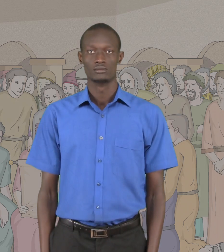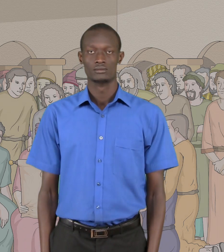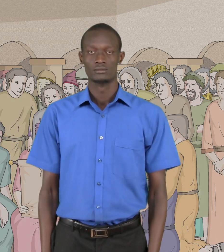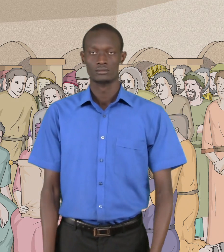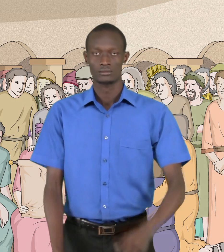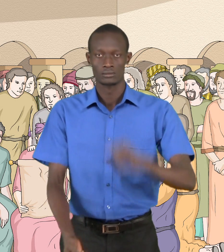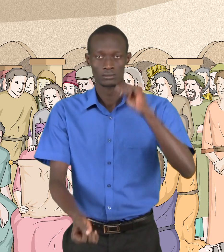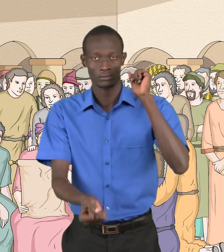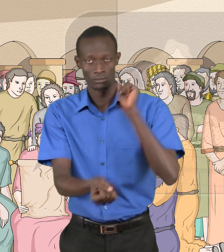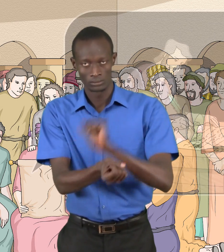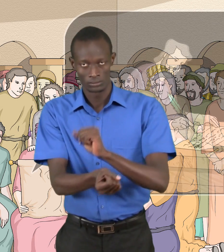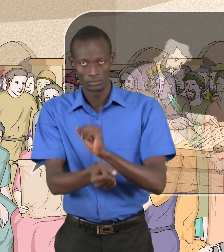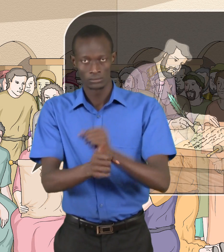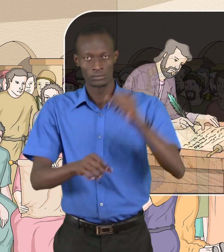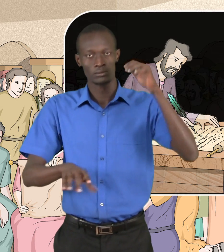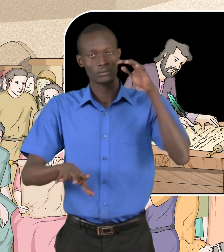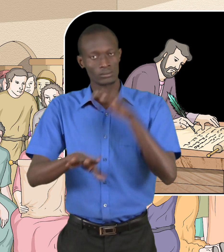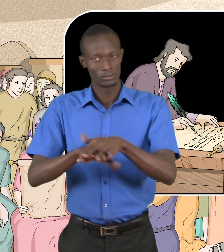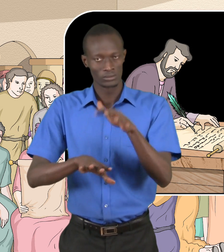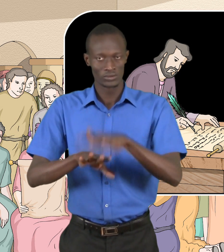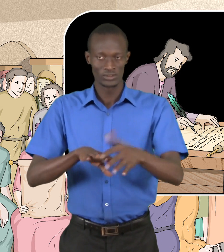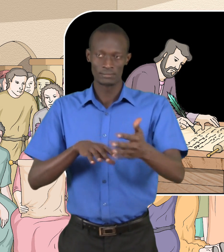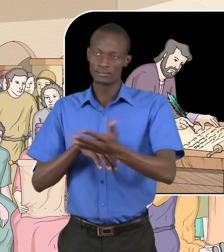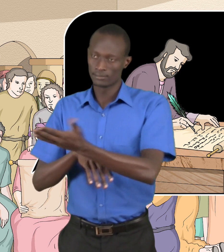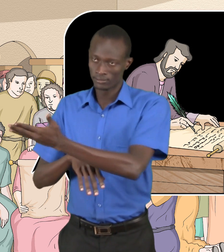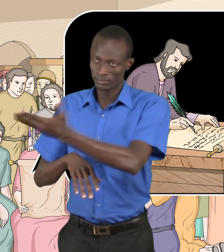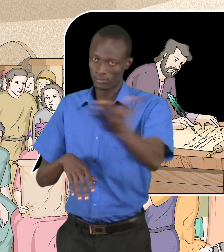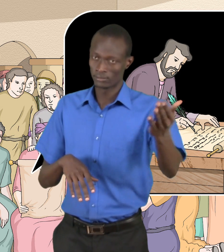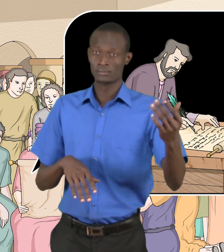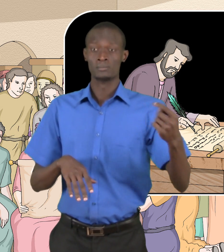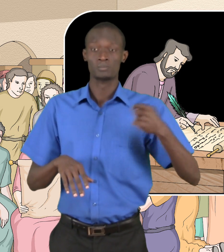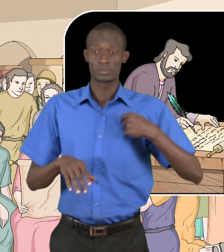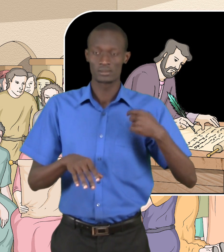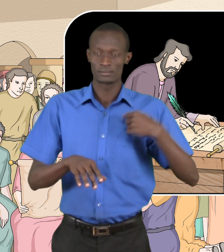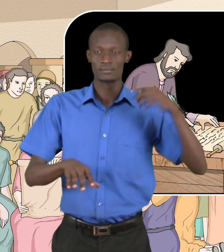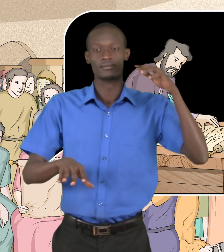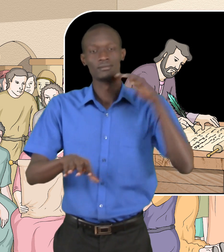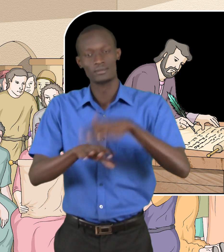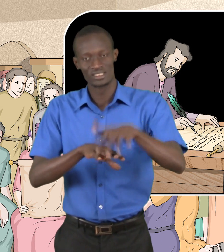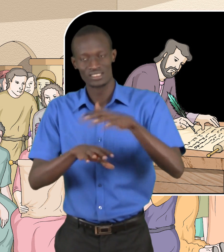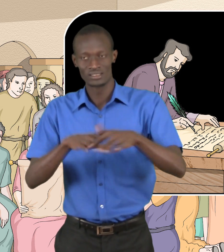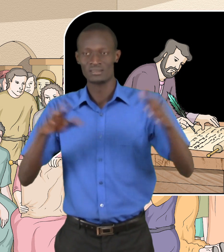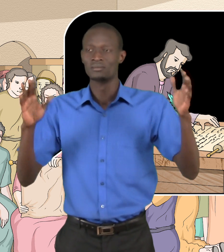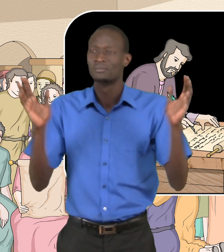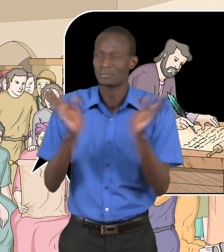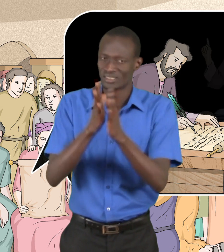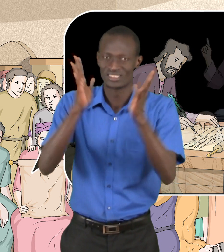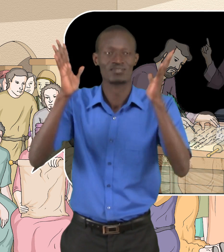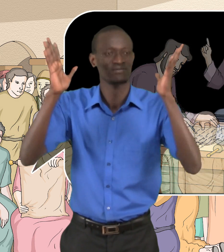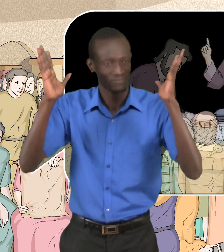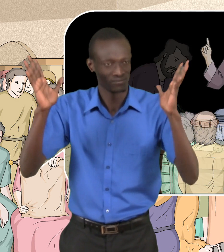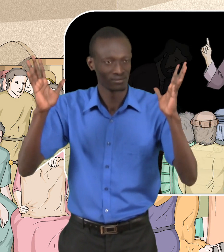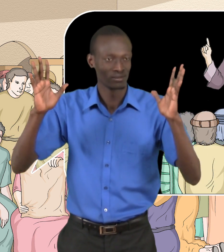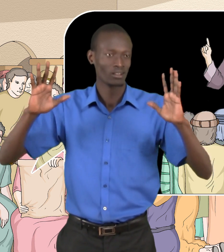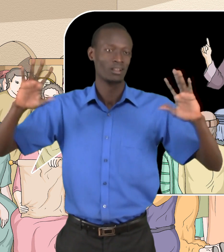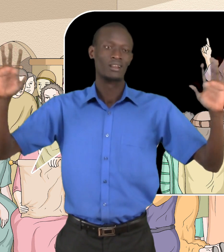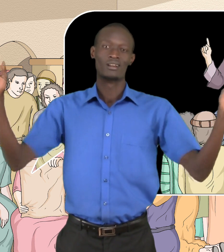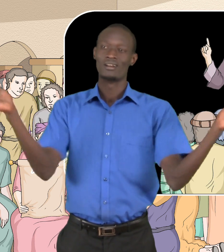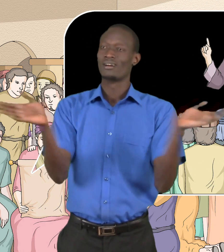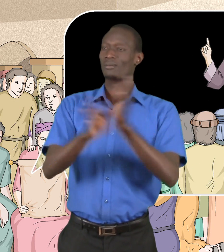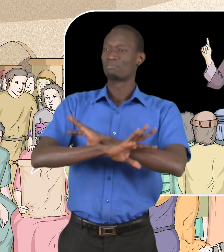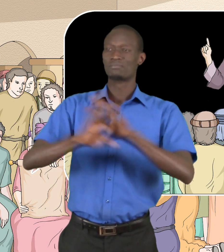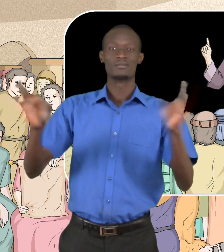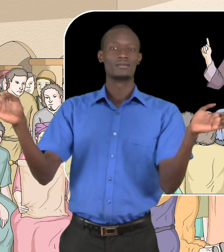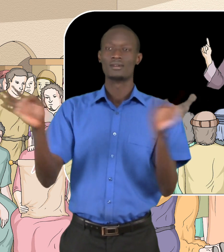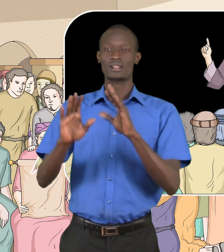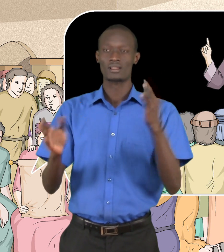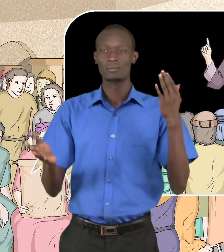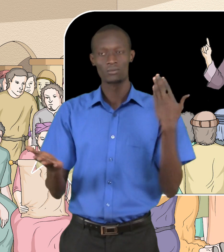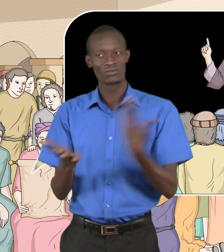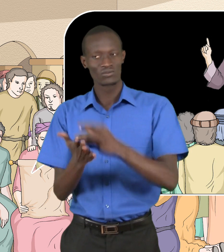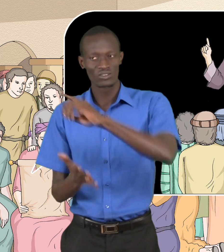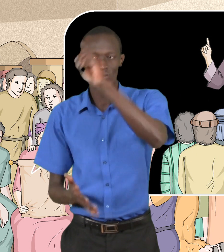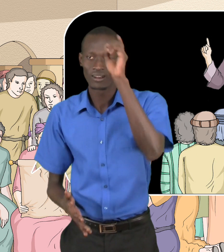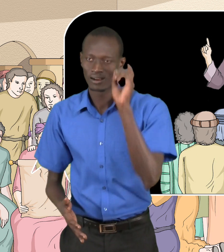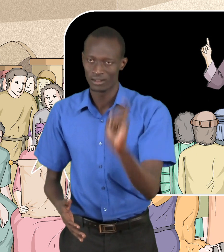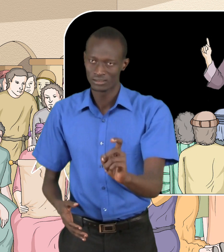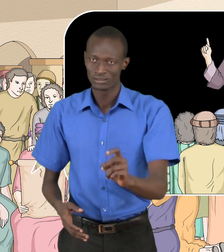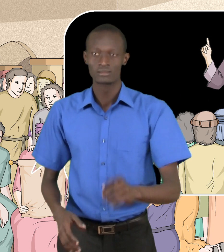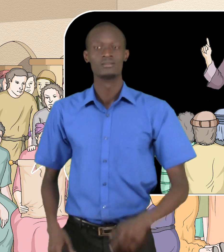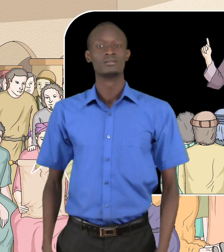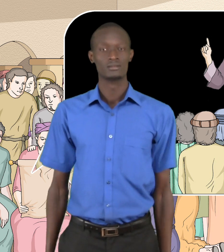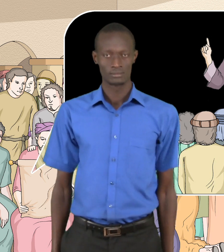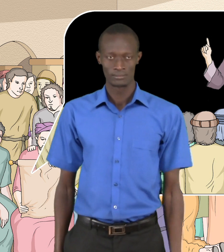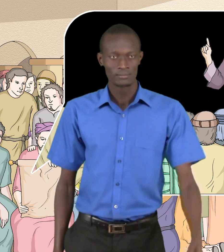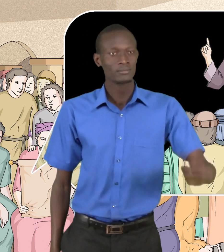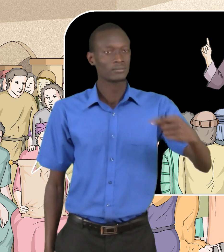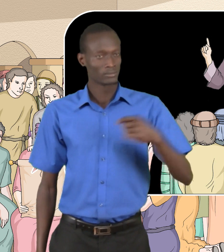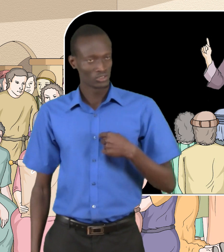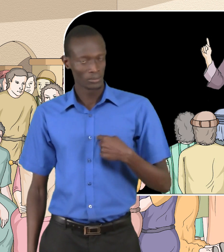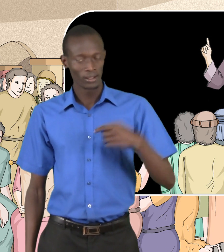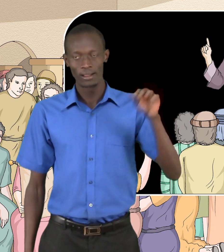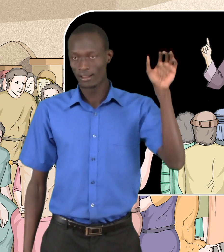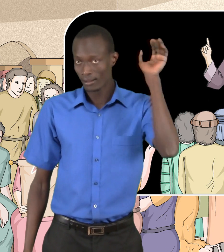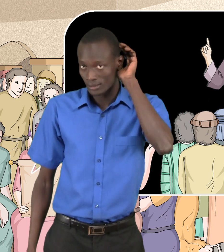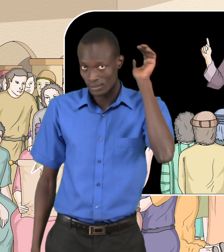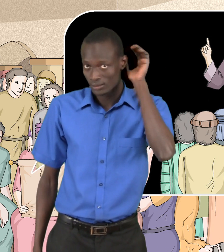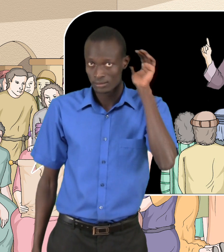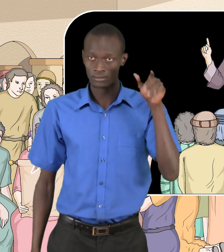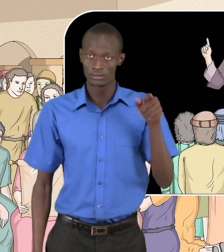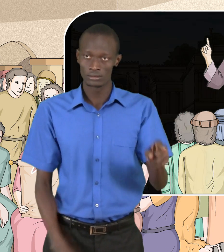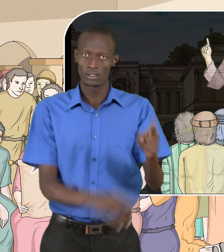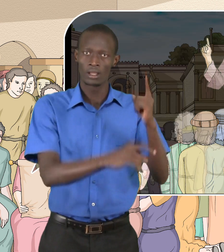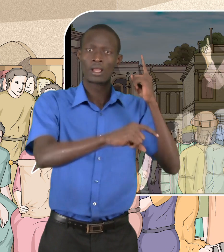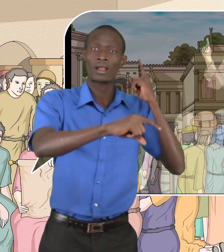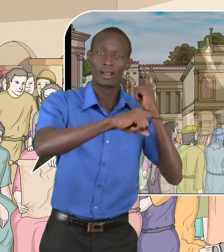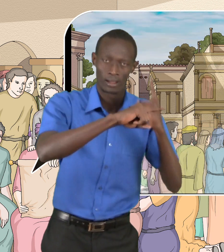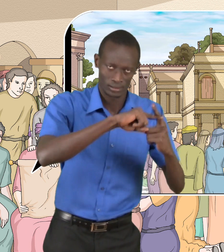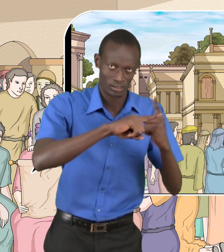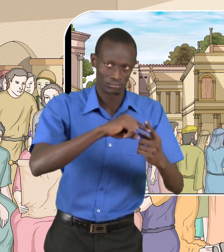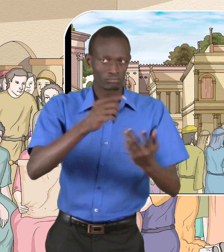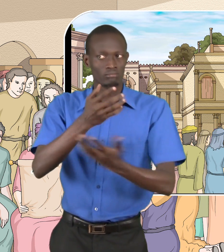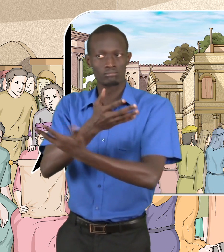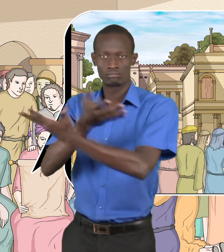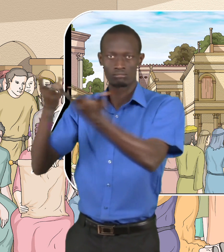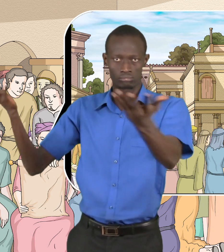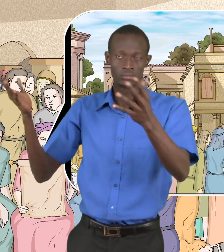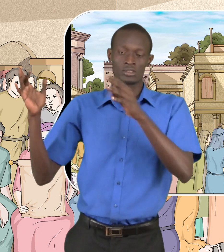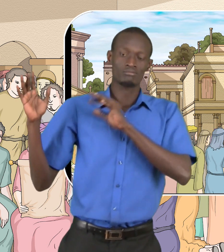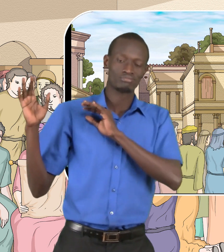In the following instructions I have no praise to offer, because your gatherings do more harm than good.